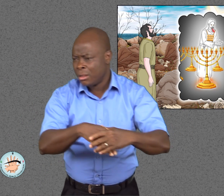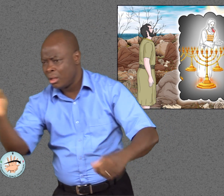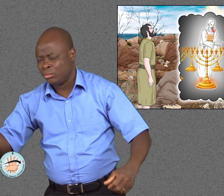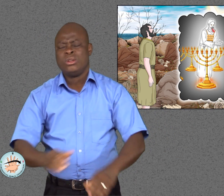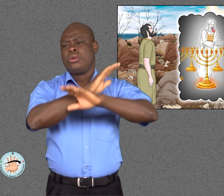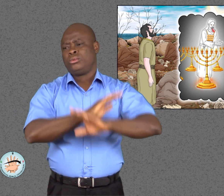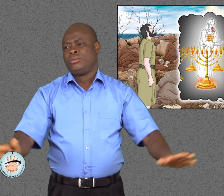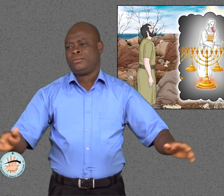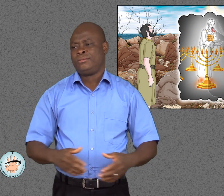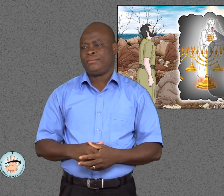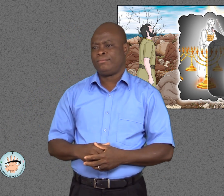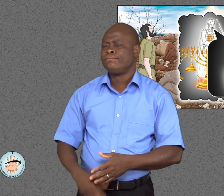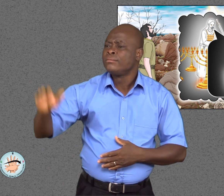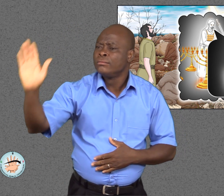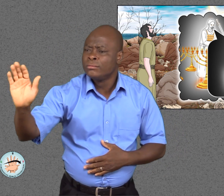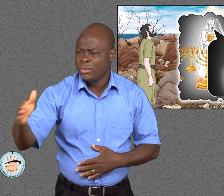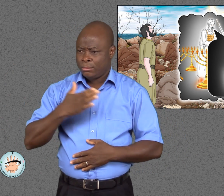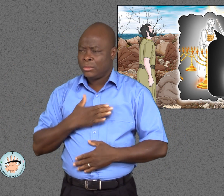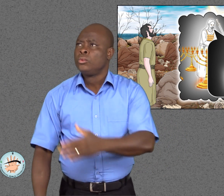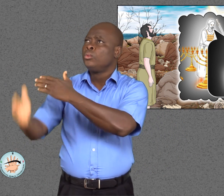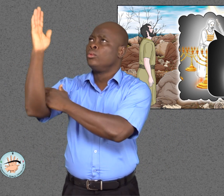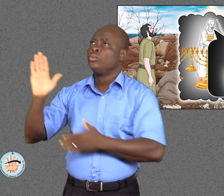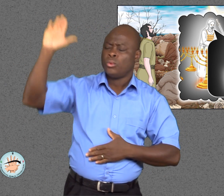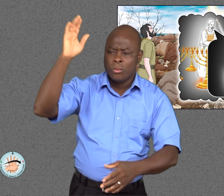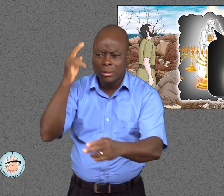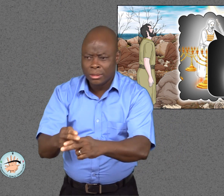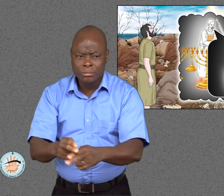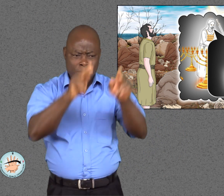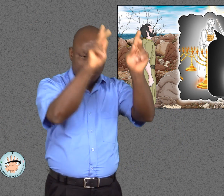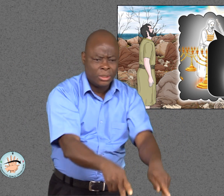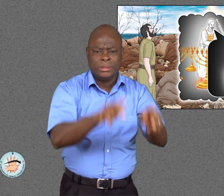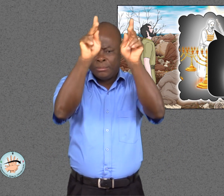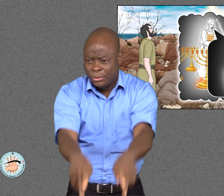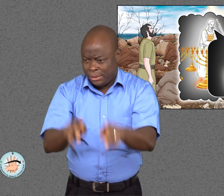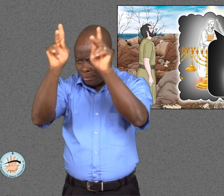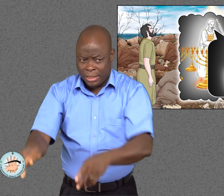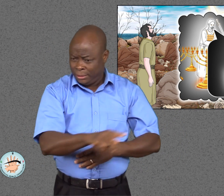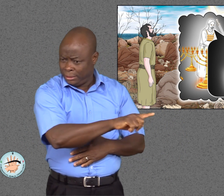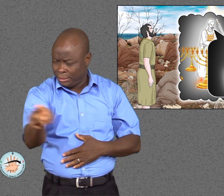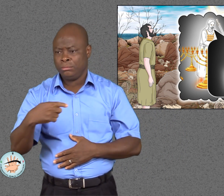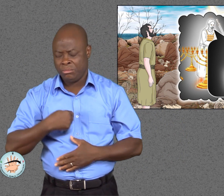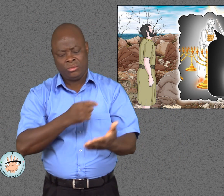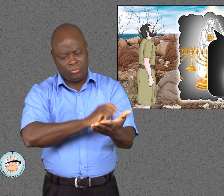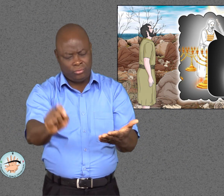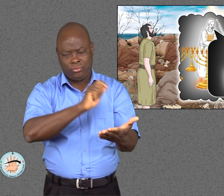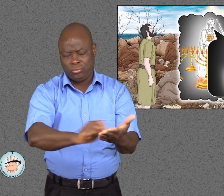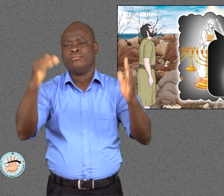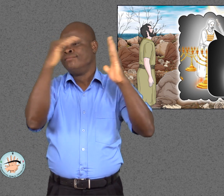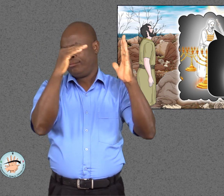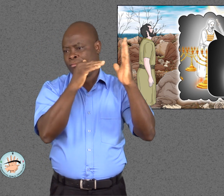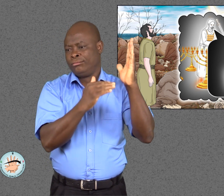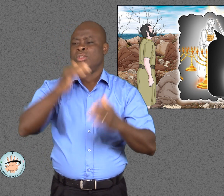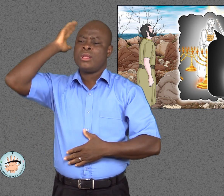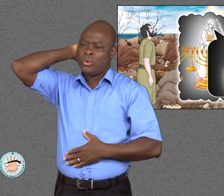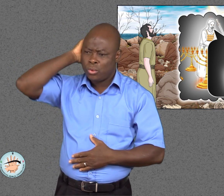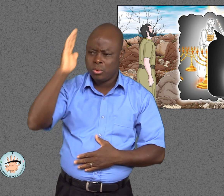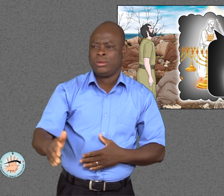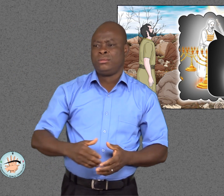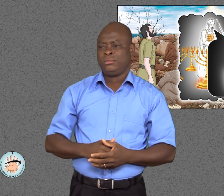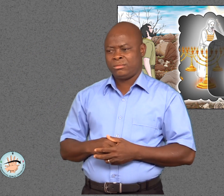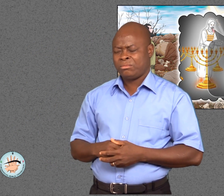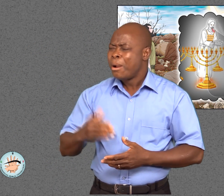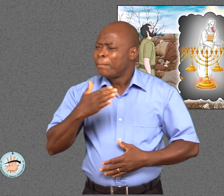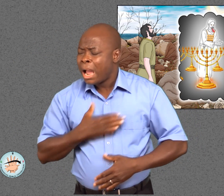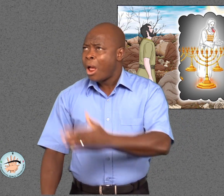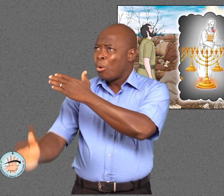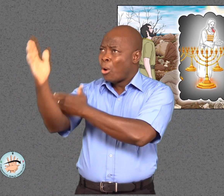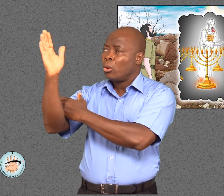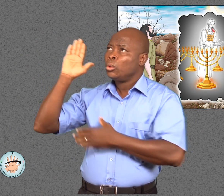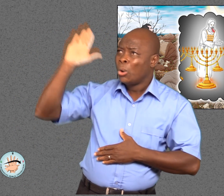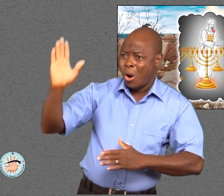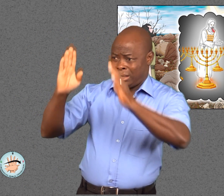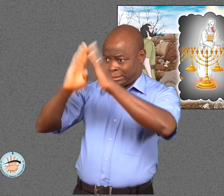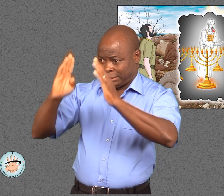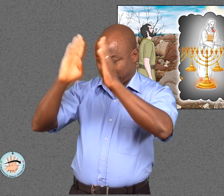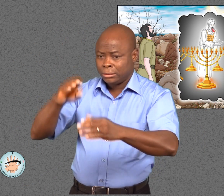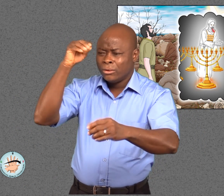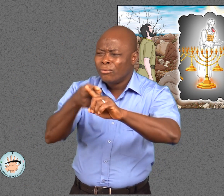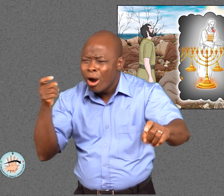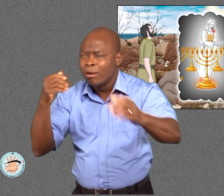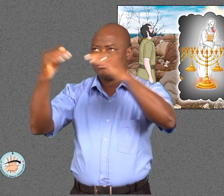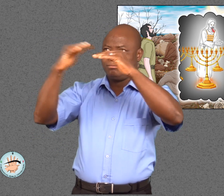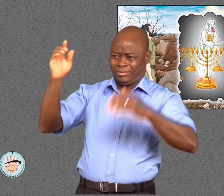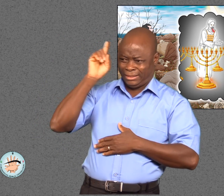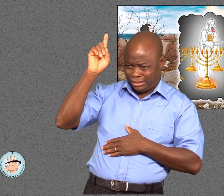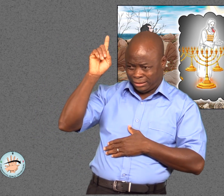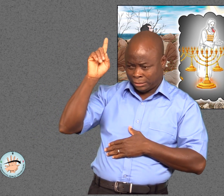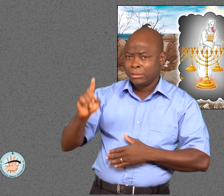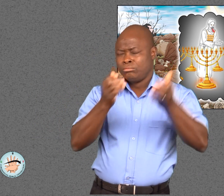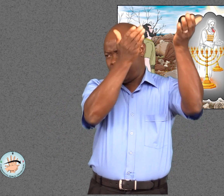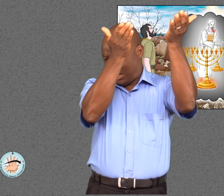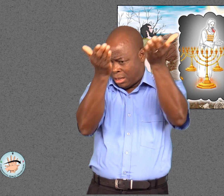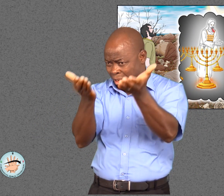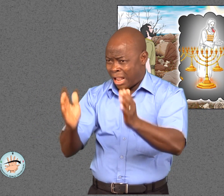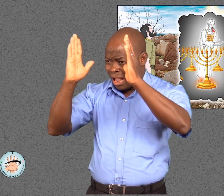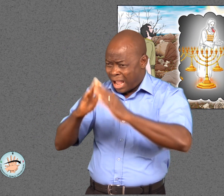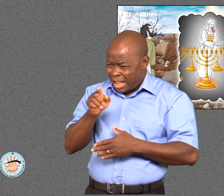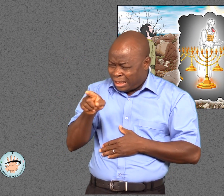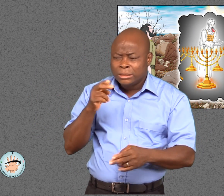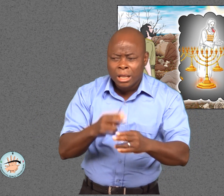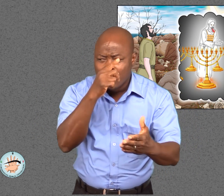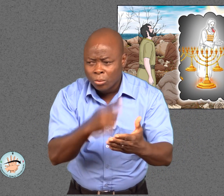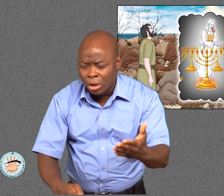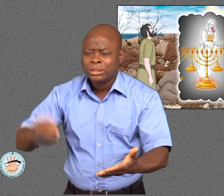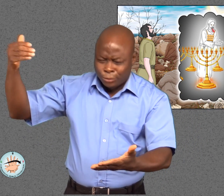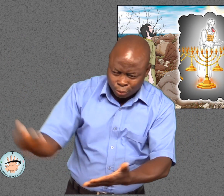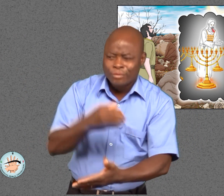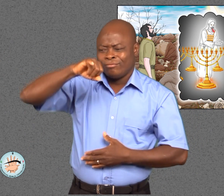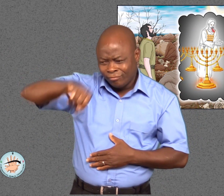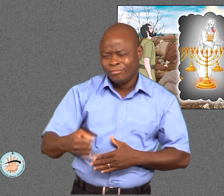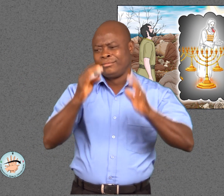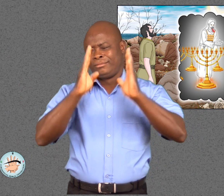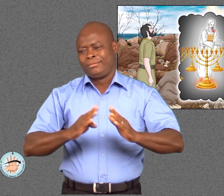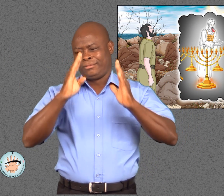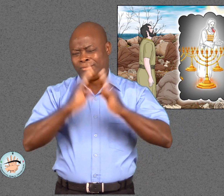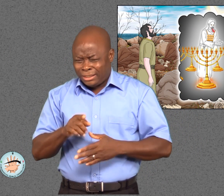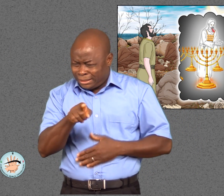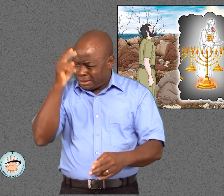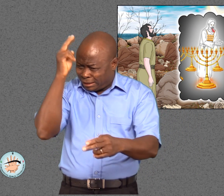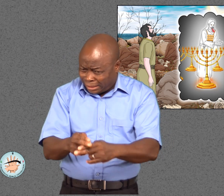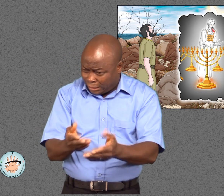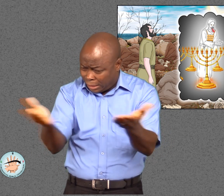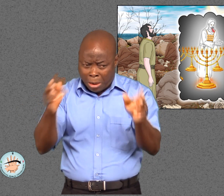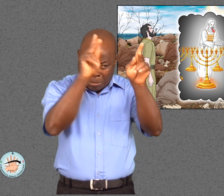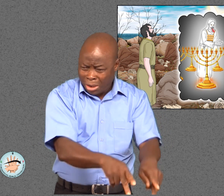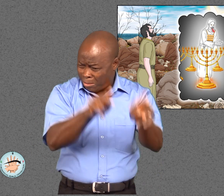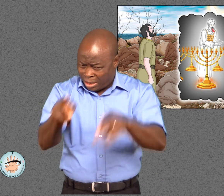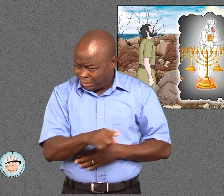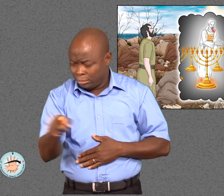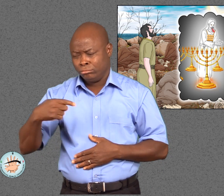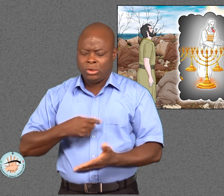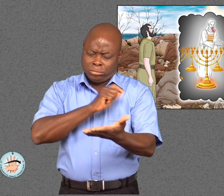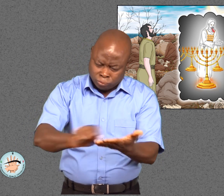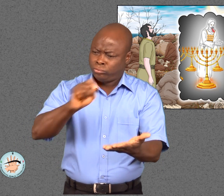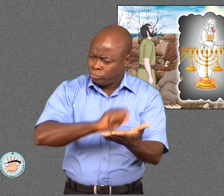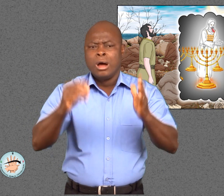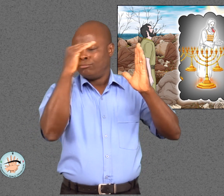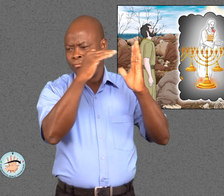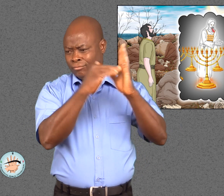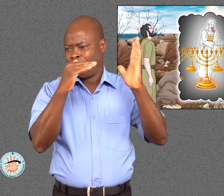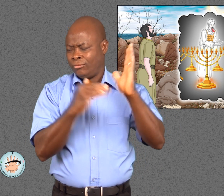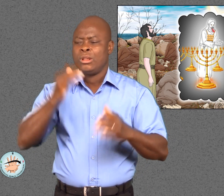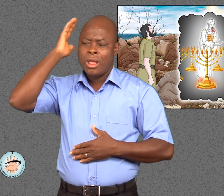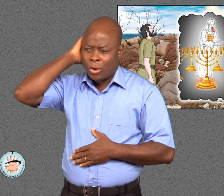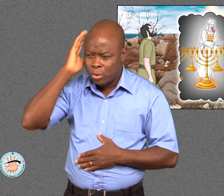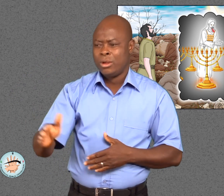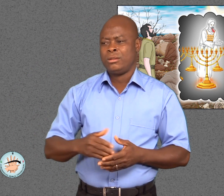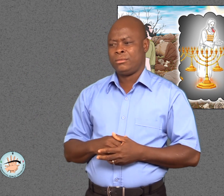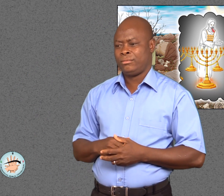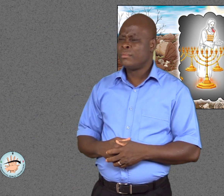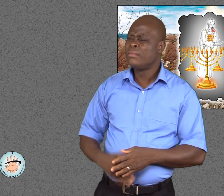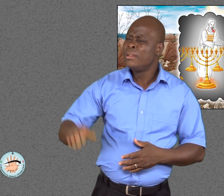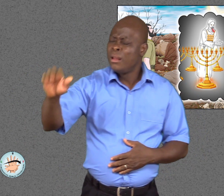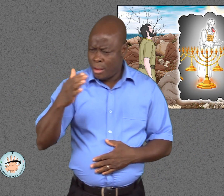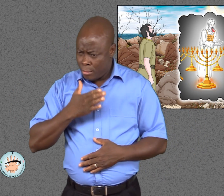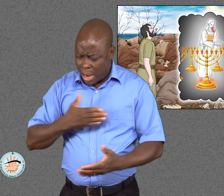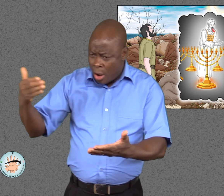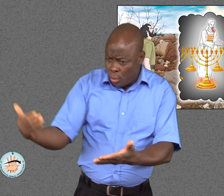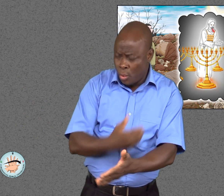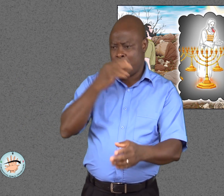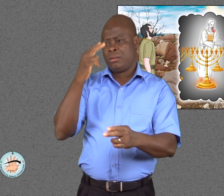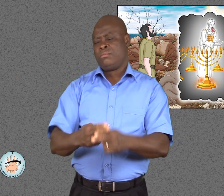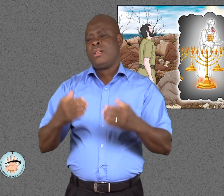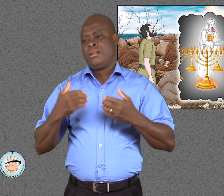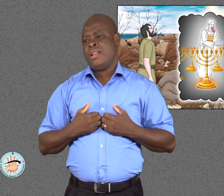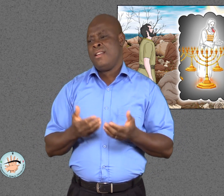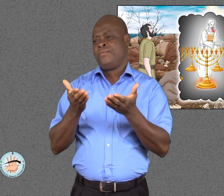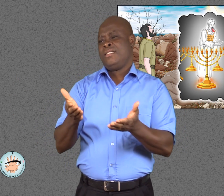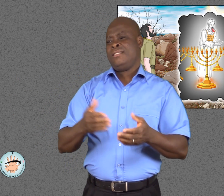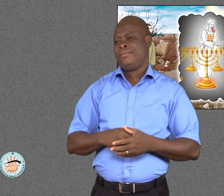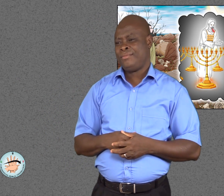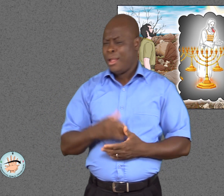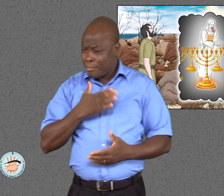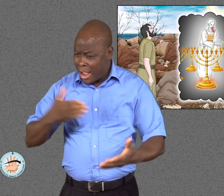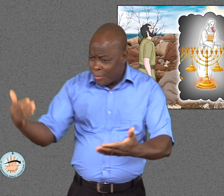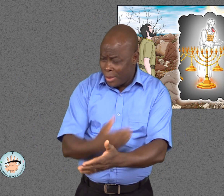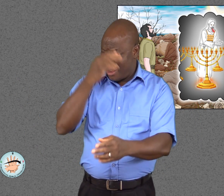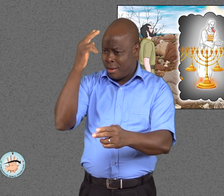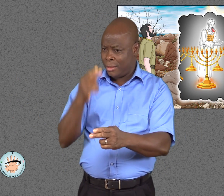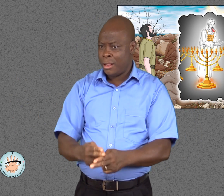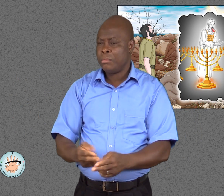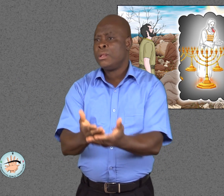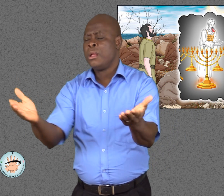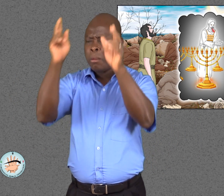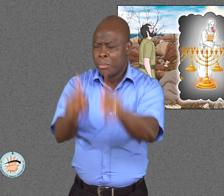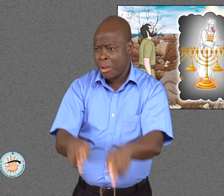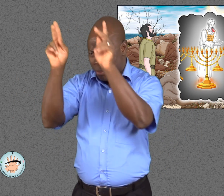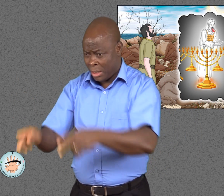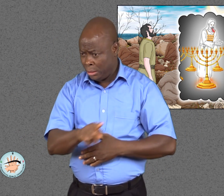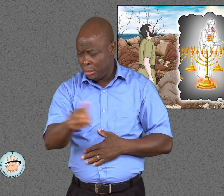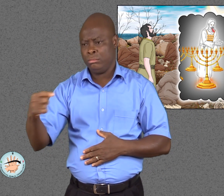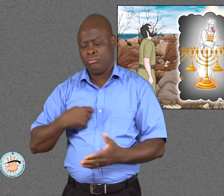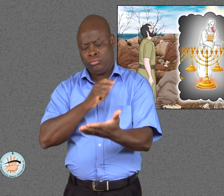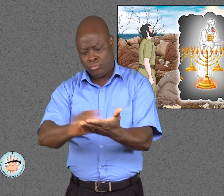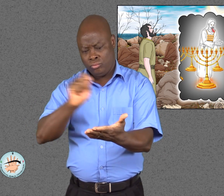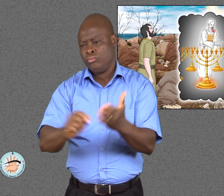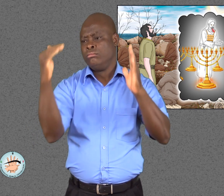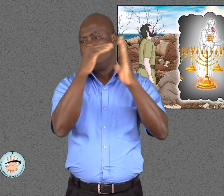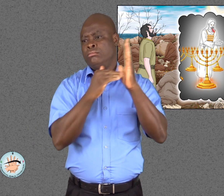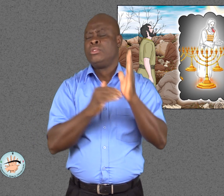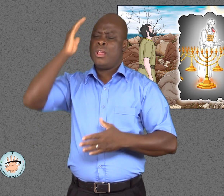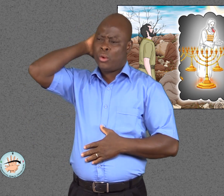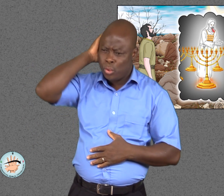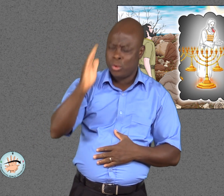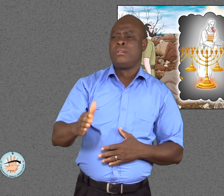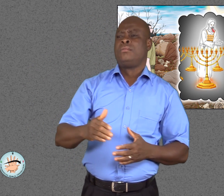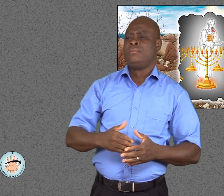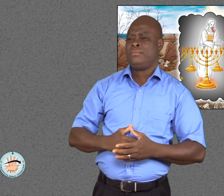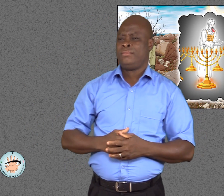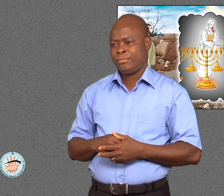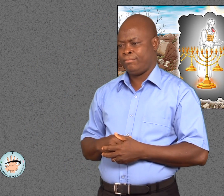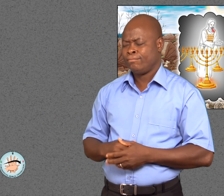Upon him I will write the name of My God, and the name of the city of My God (the new Jerusalem that comes down out of heaven from My God), and My new name.